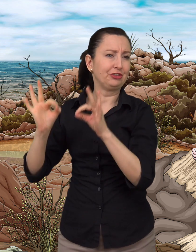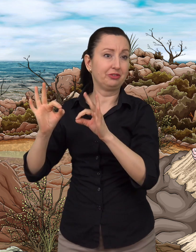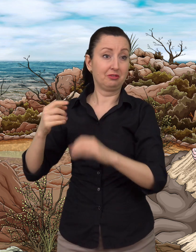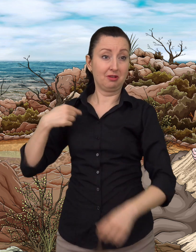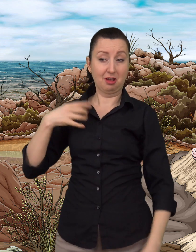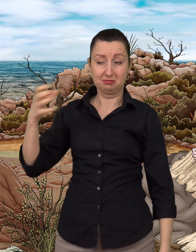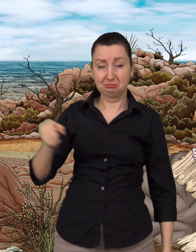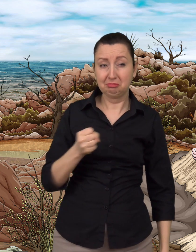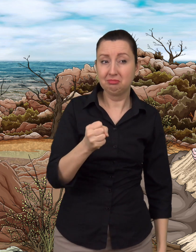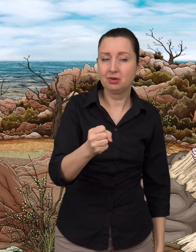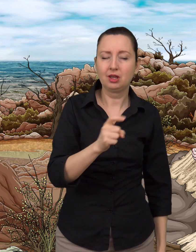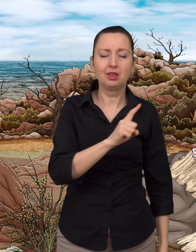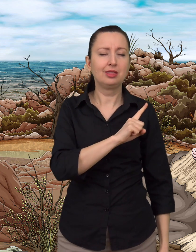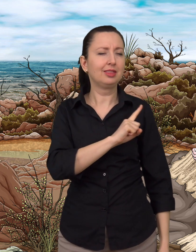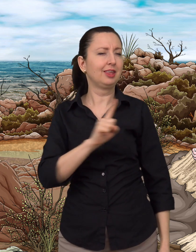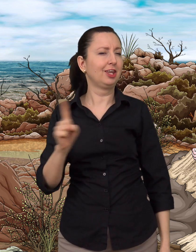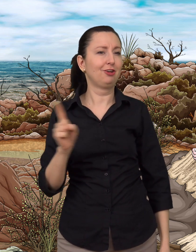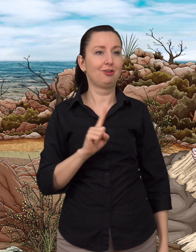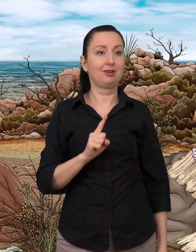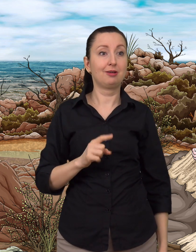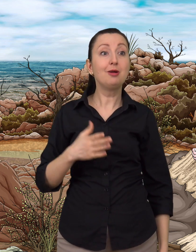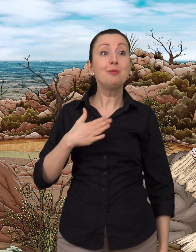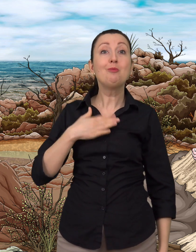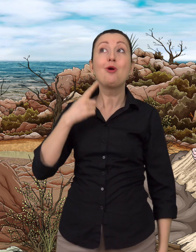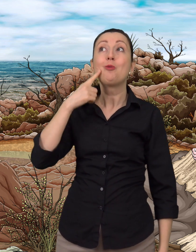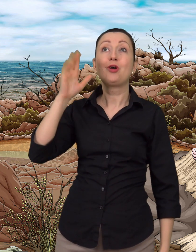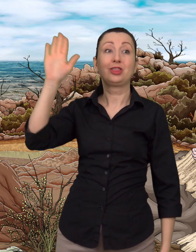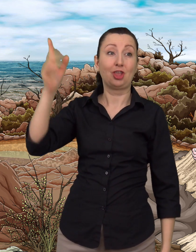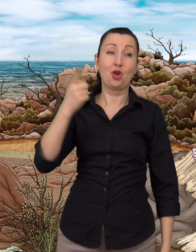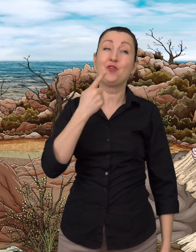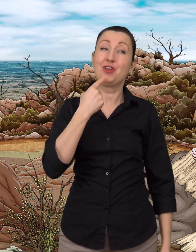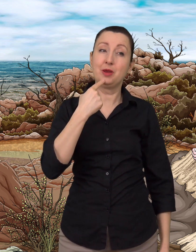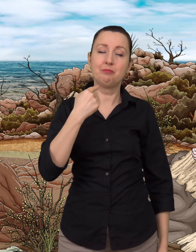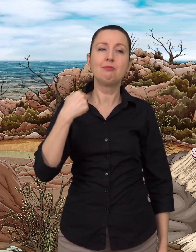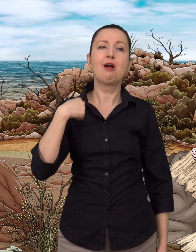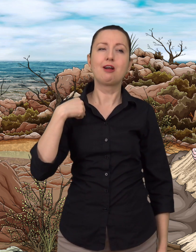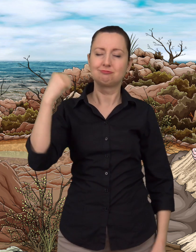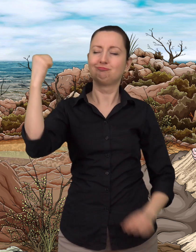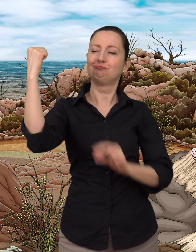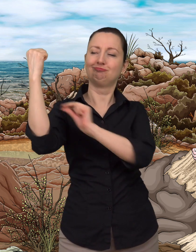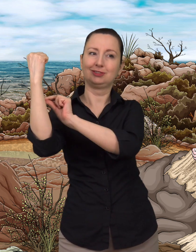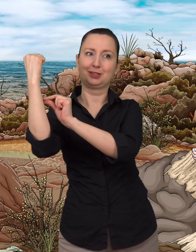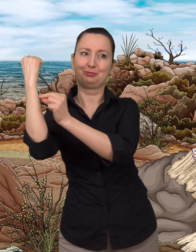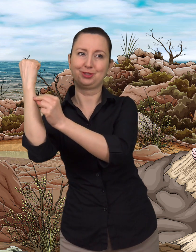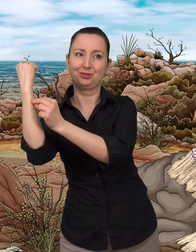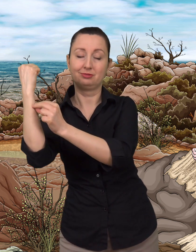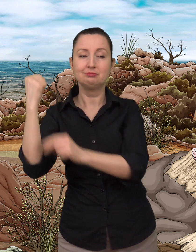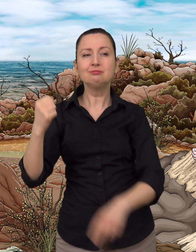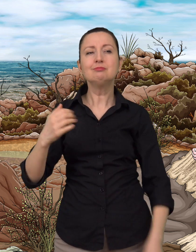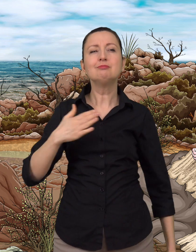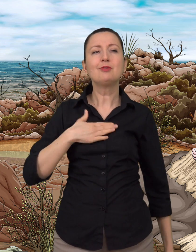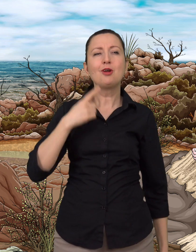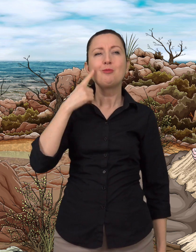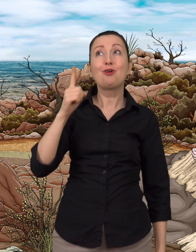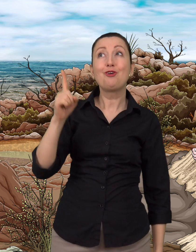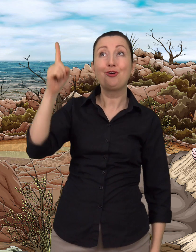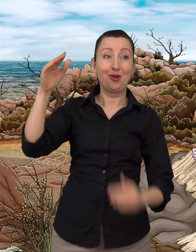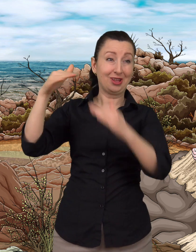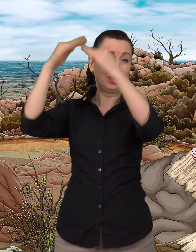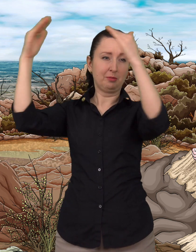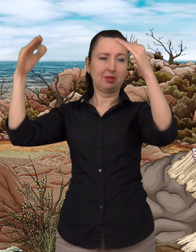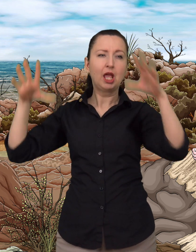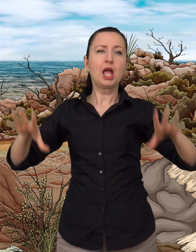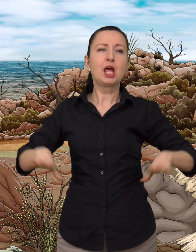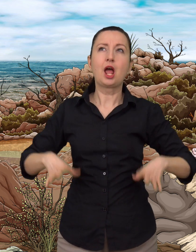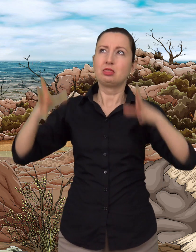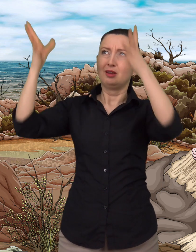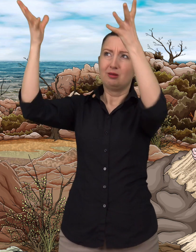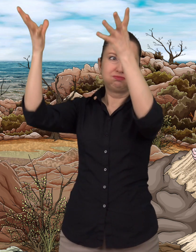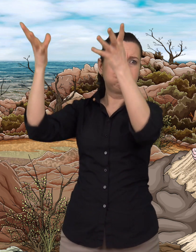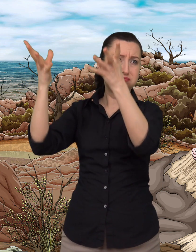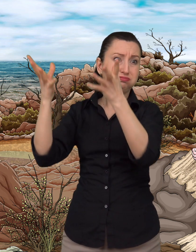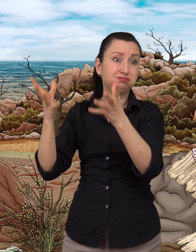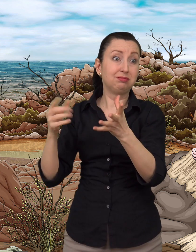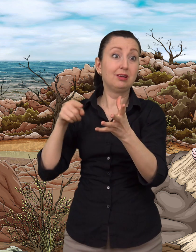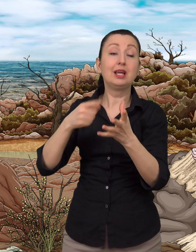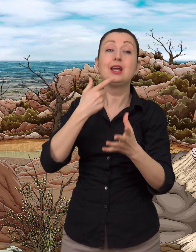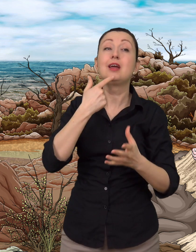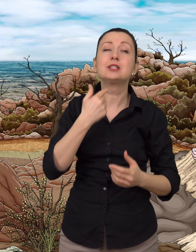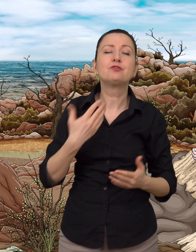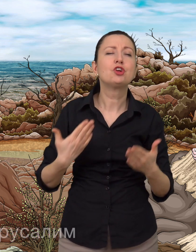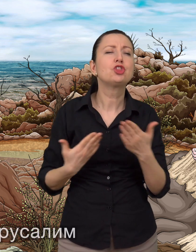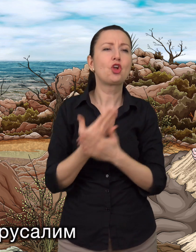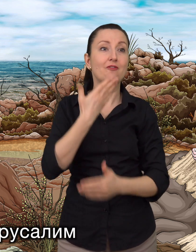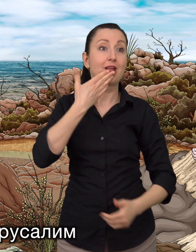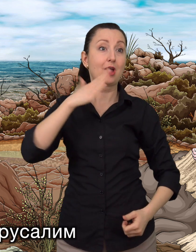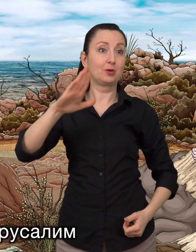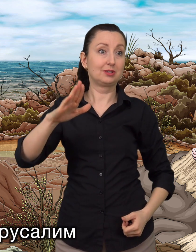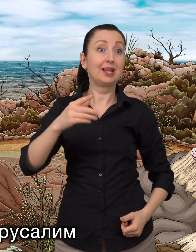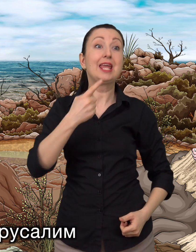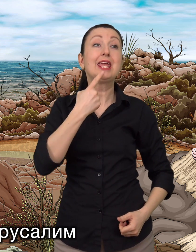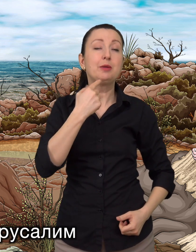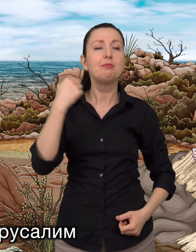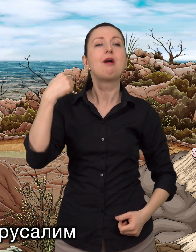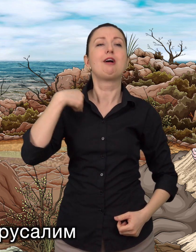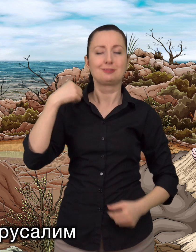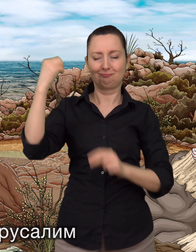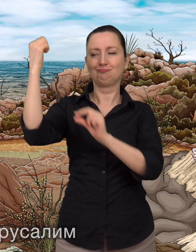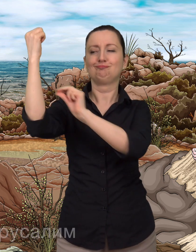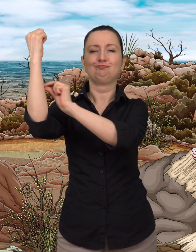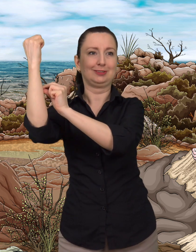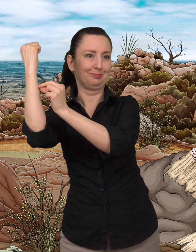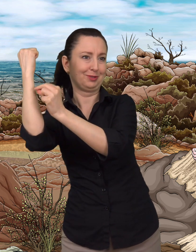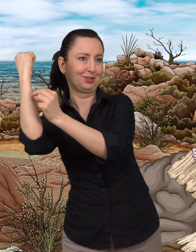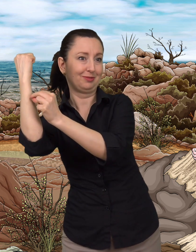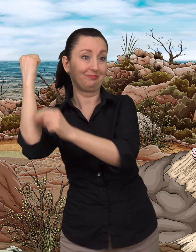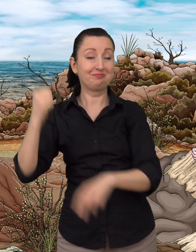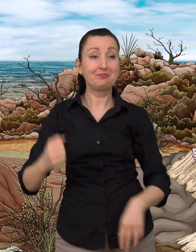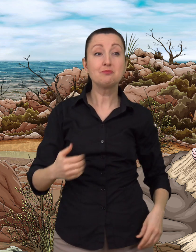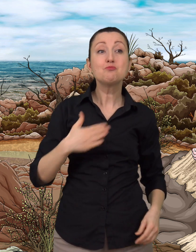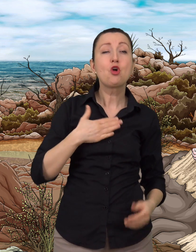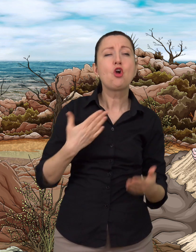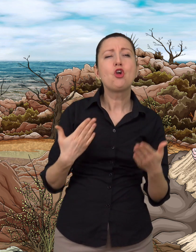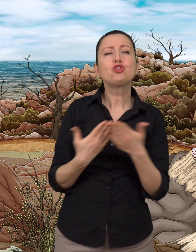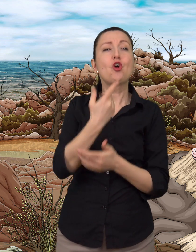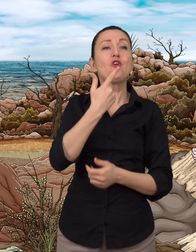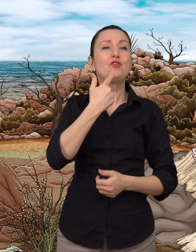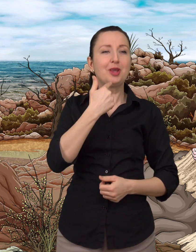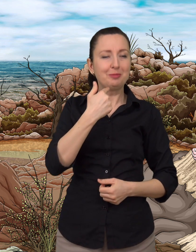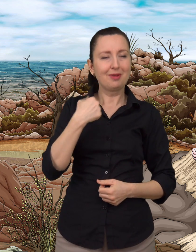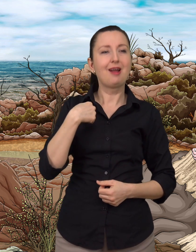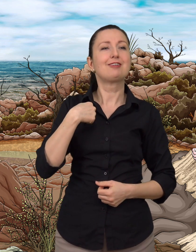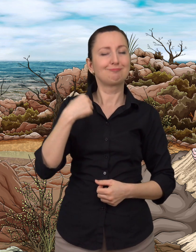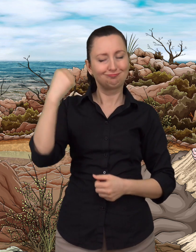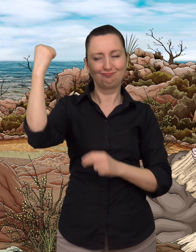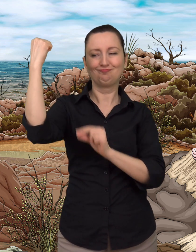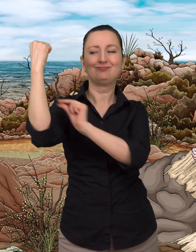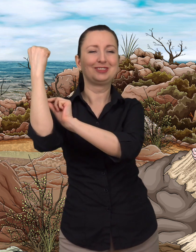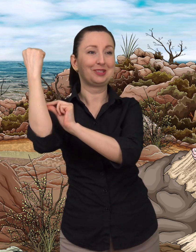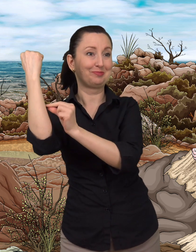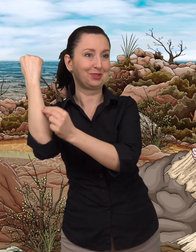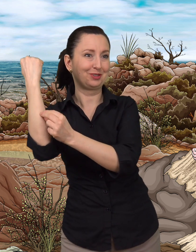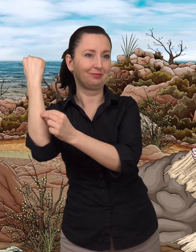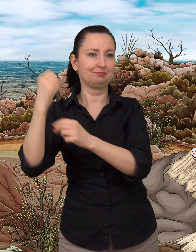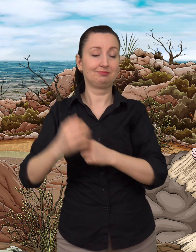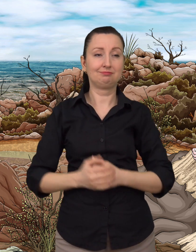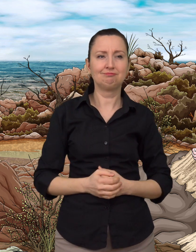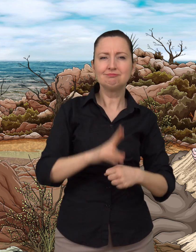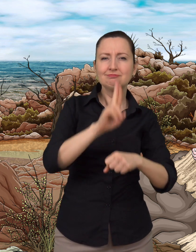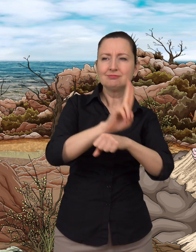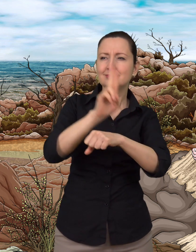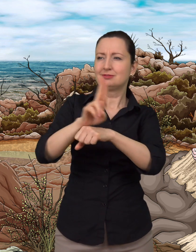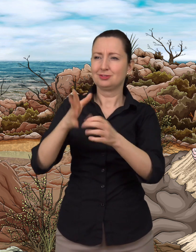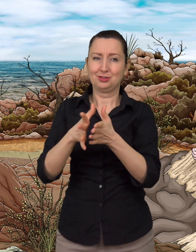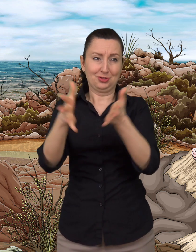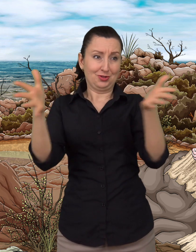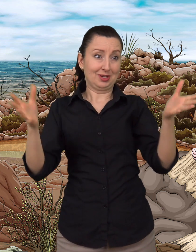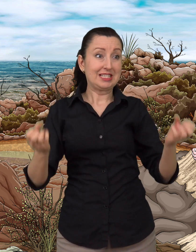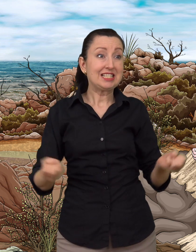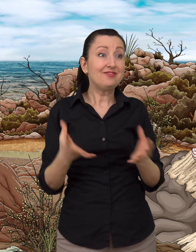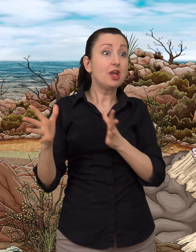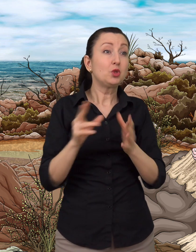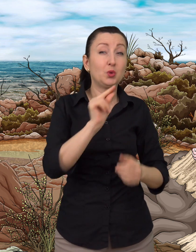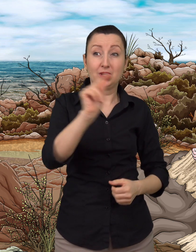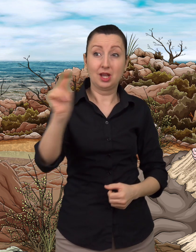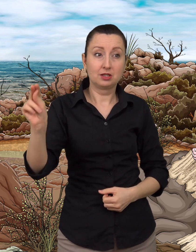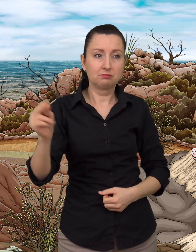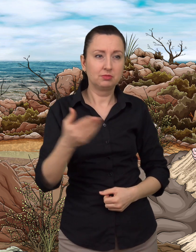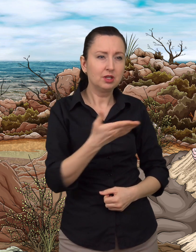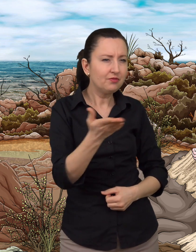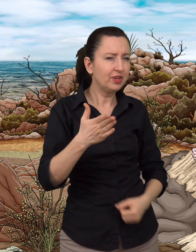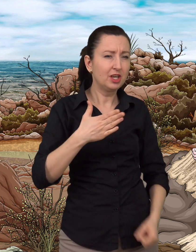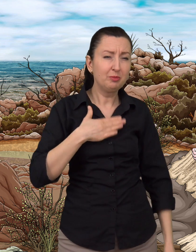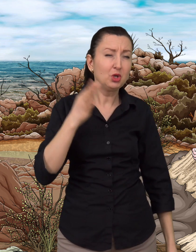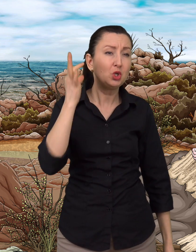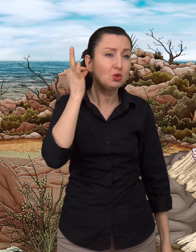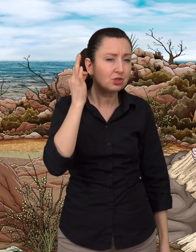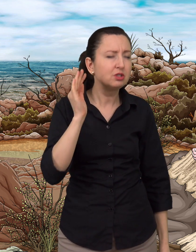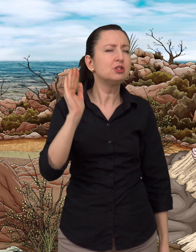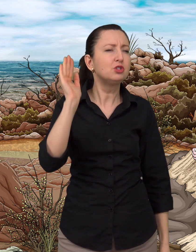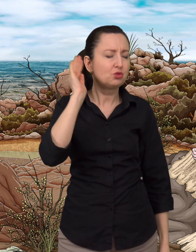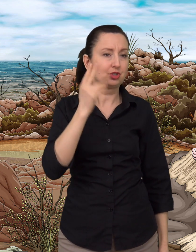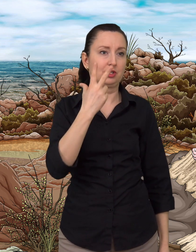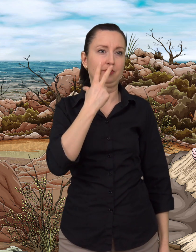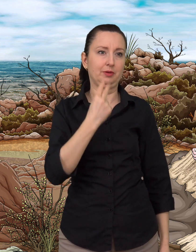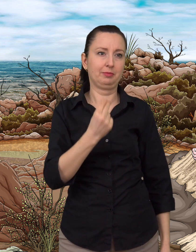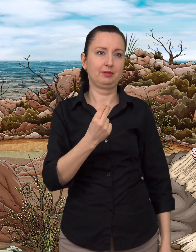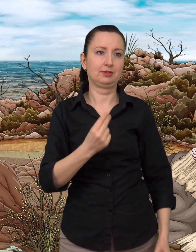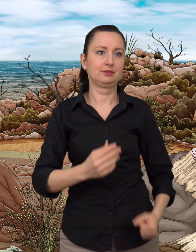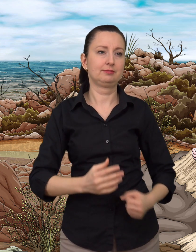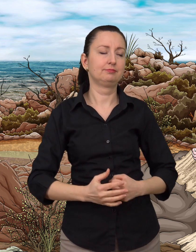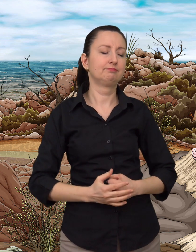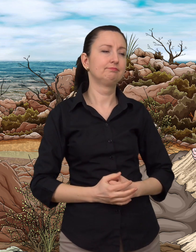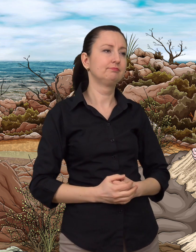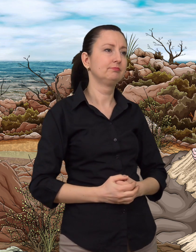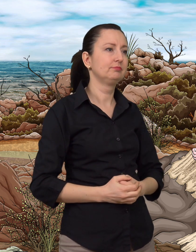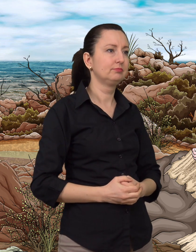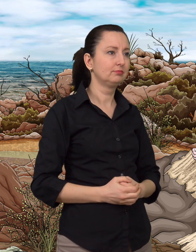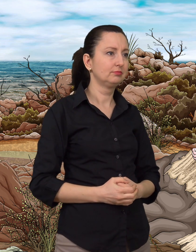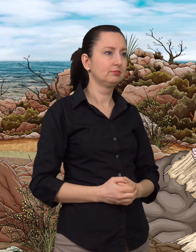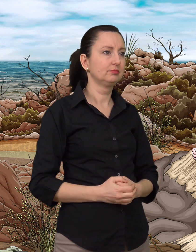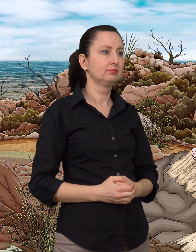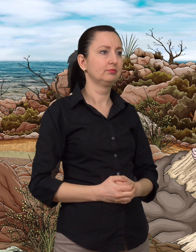Upon him I will write the name of My God, and the name of the city of My God (the new Jerusalem that comes down out of heaven from My God), and My new name.